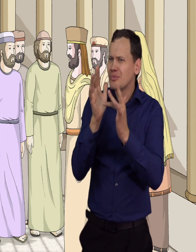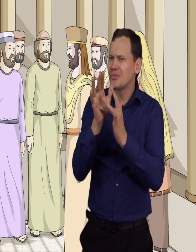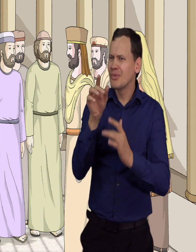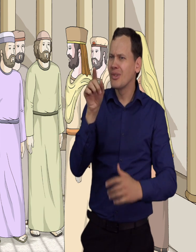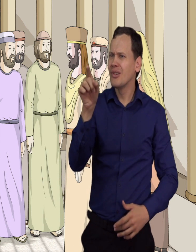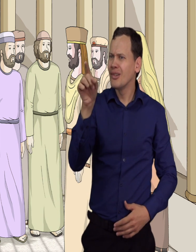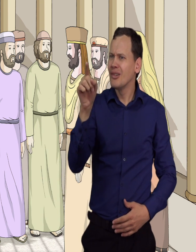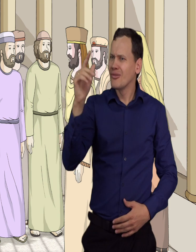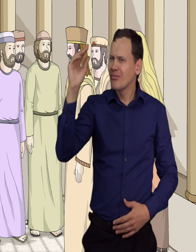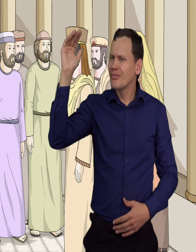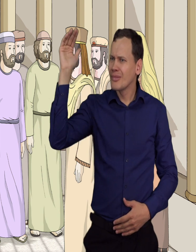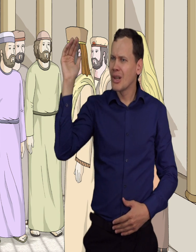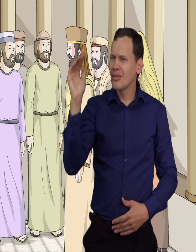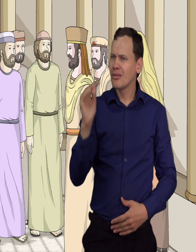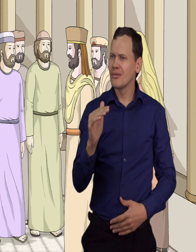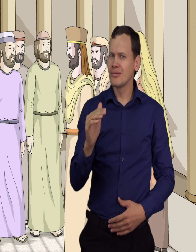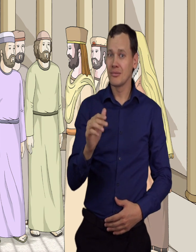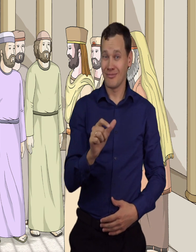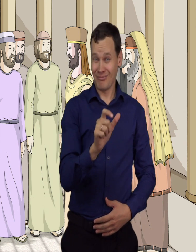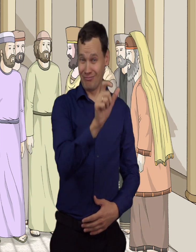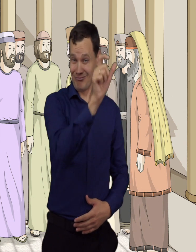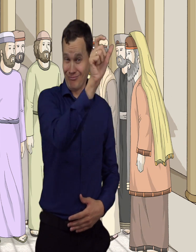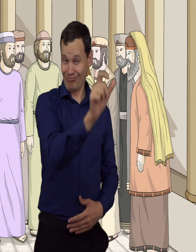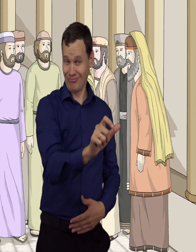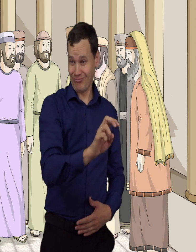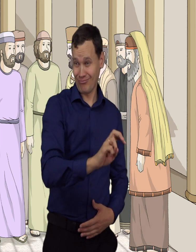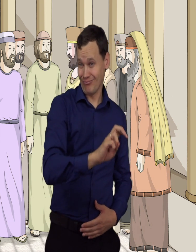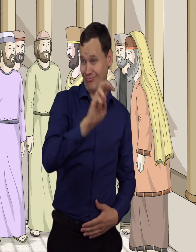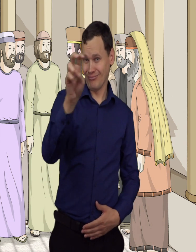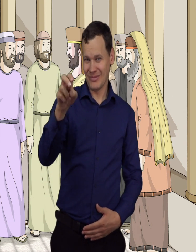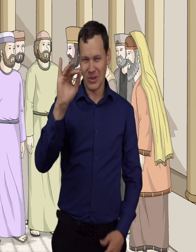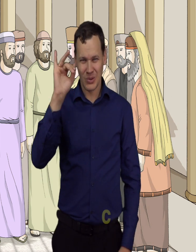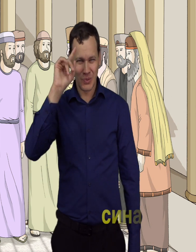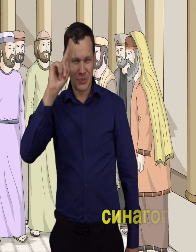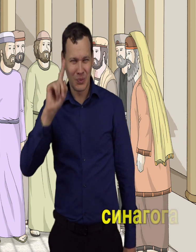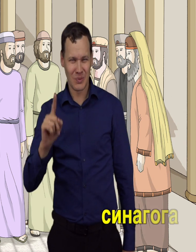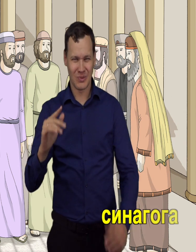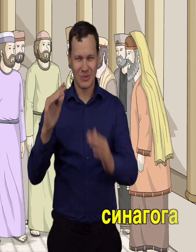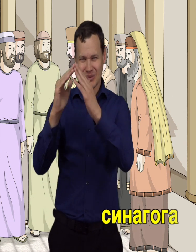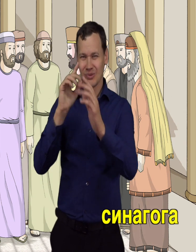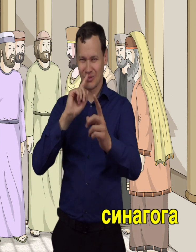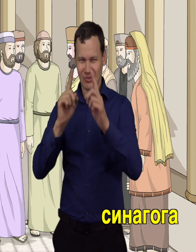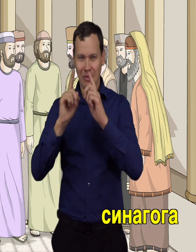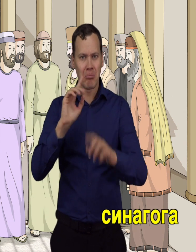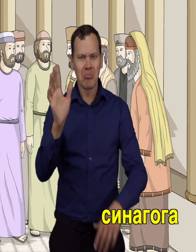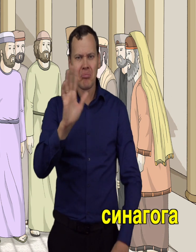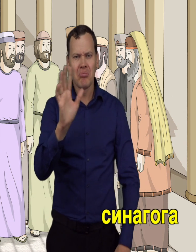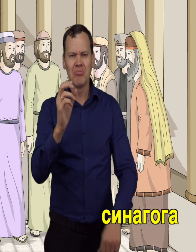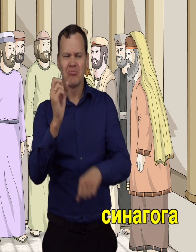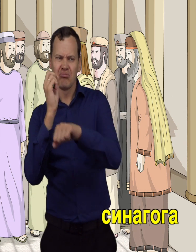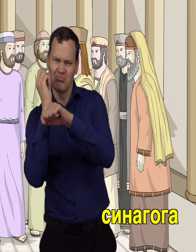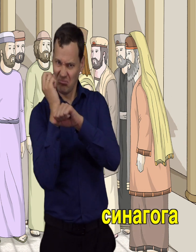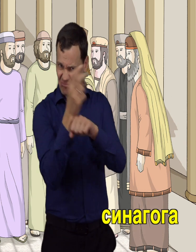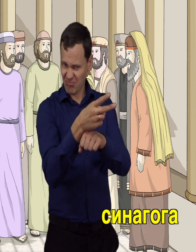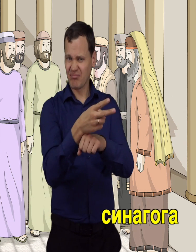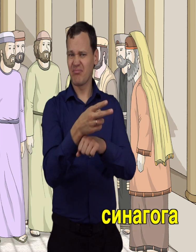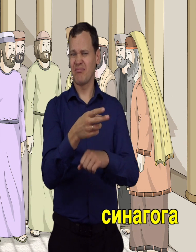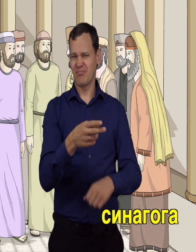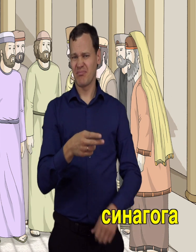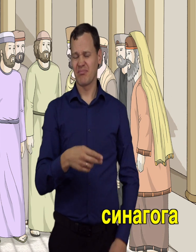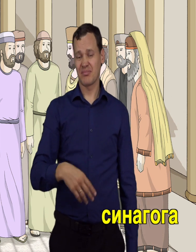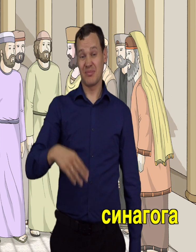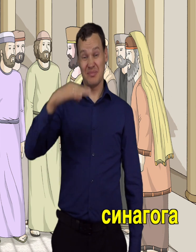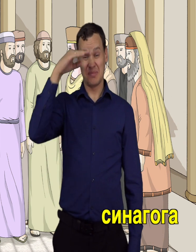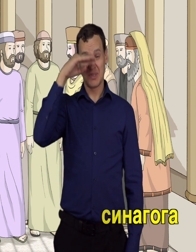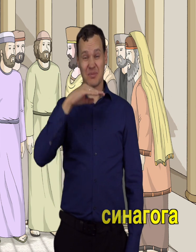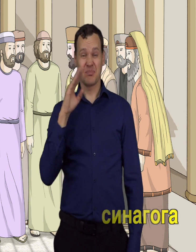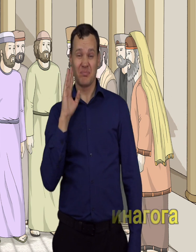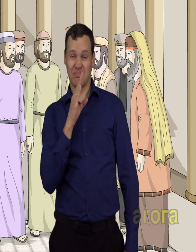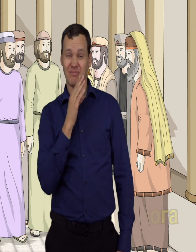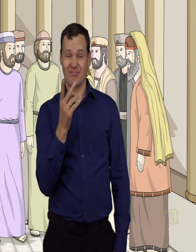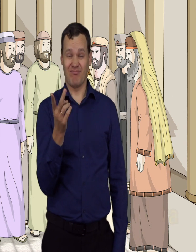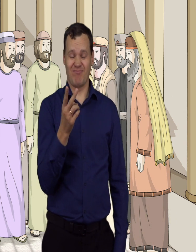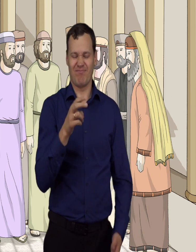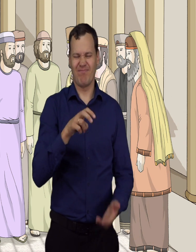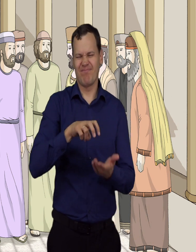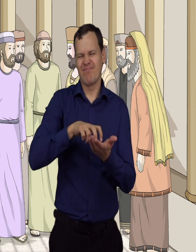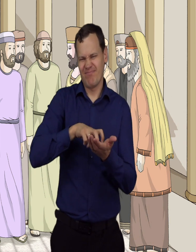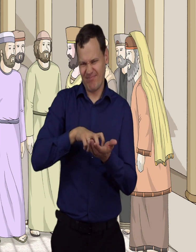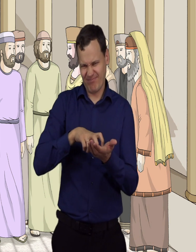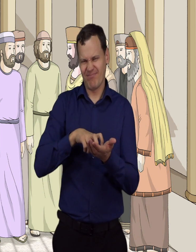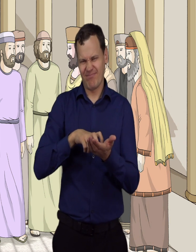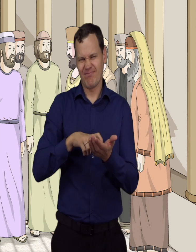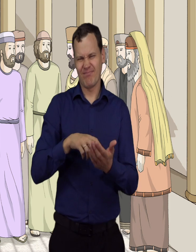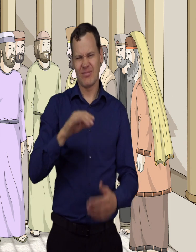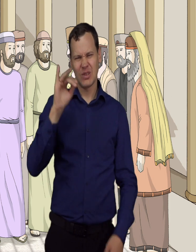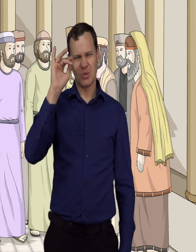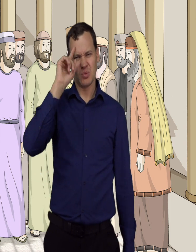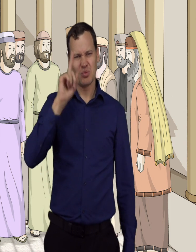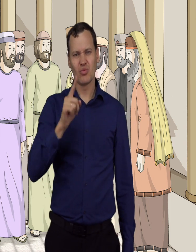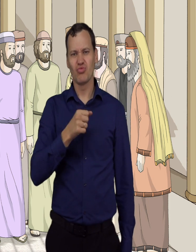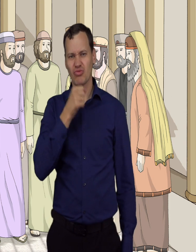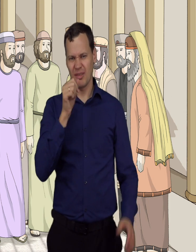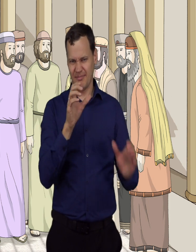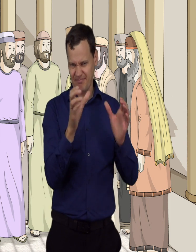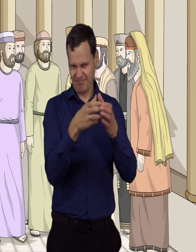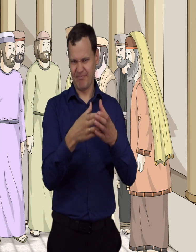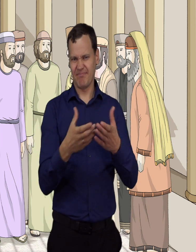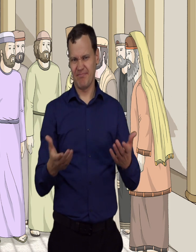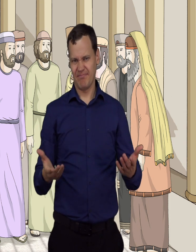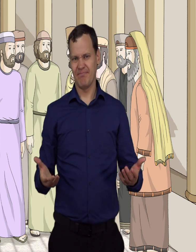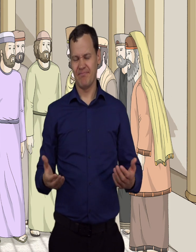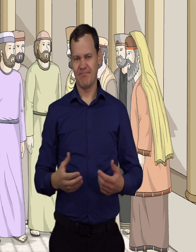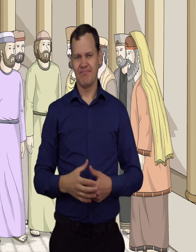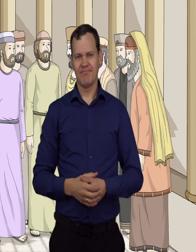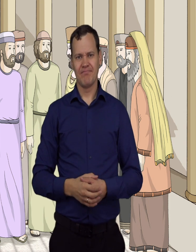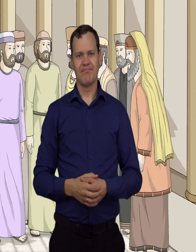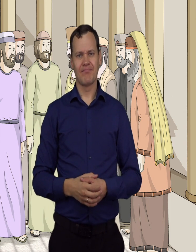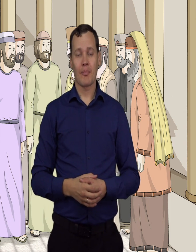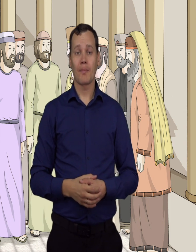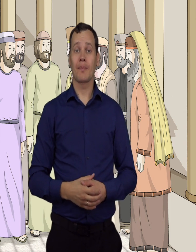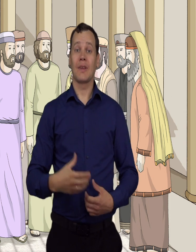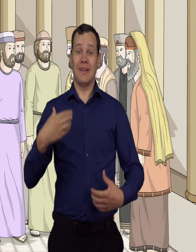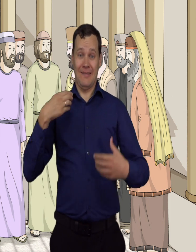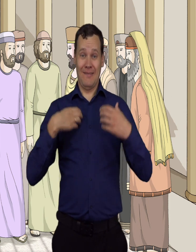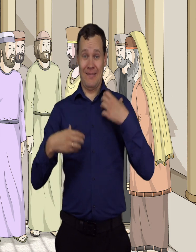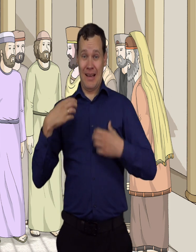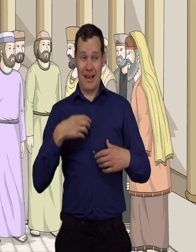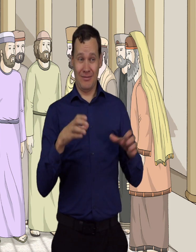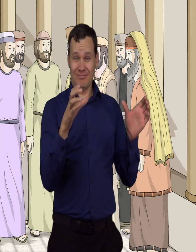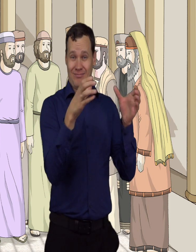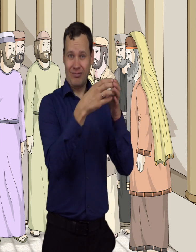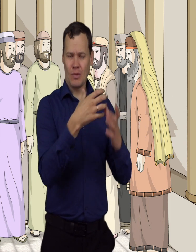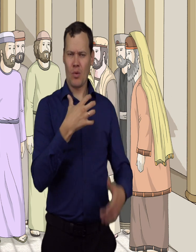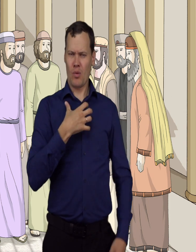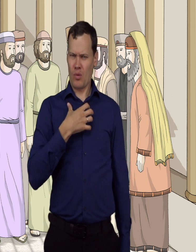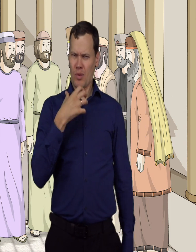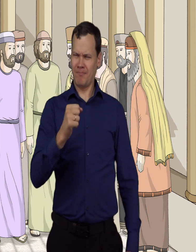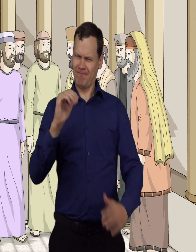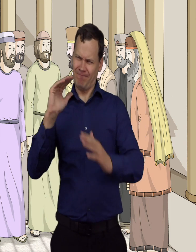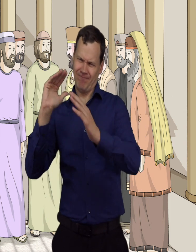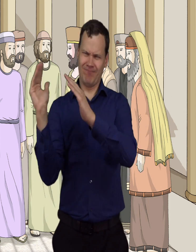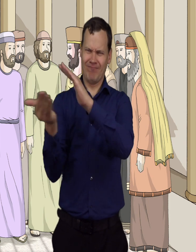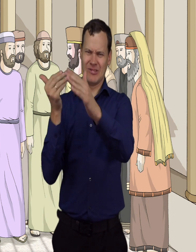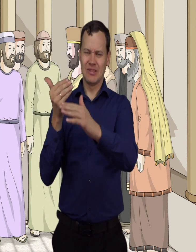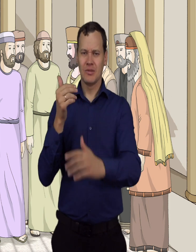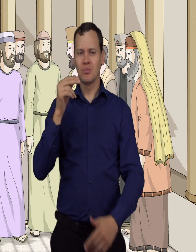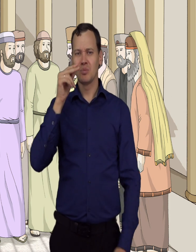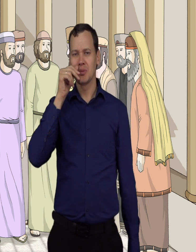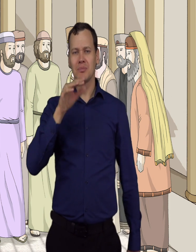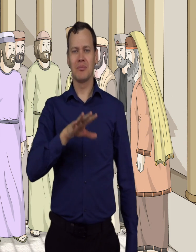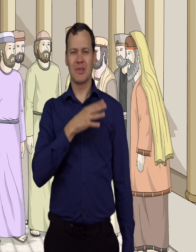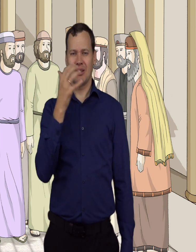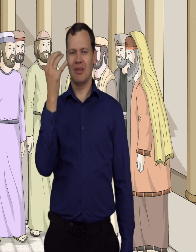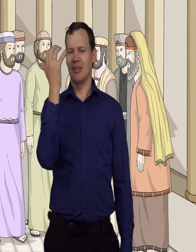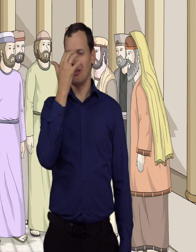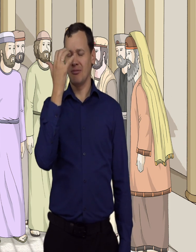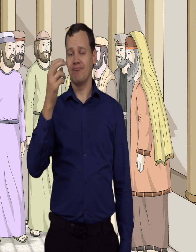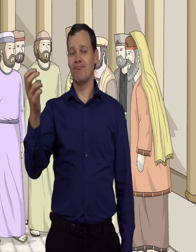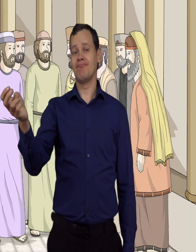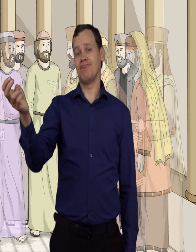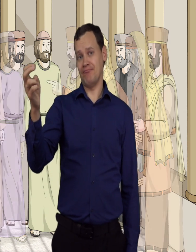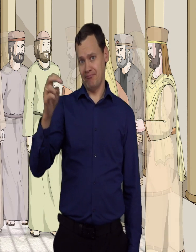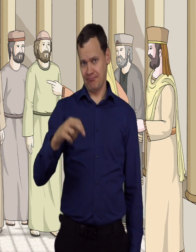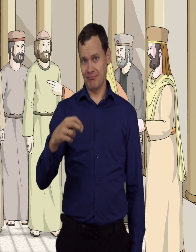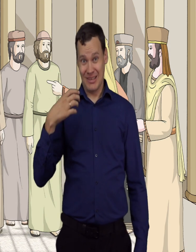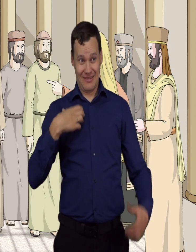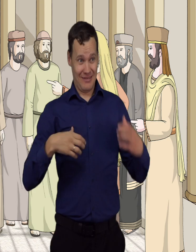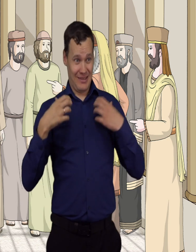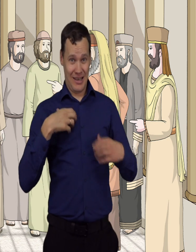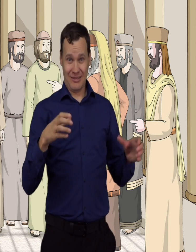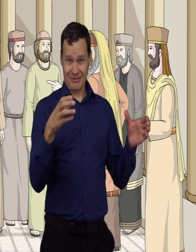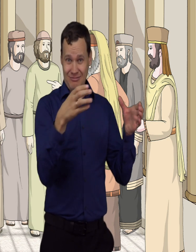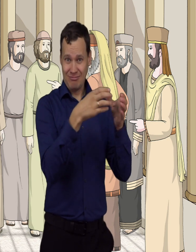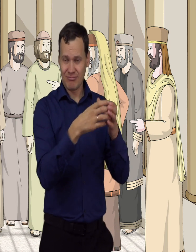For the Jews had already determined that anyone who confessed Jesus as the Christ would be put out of the synagogue. That was why his parents said, “He is old enough. Ask him.”